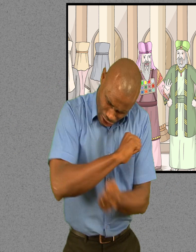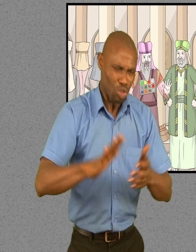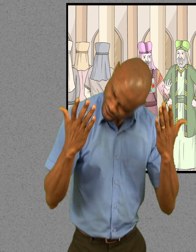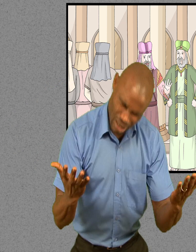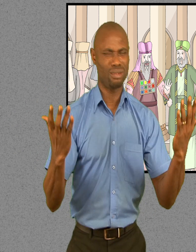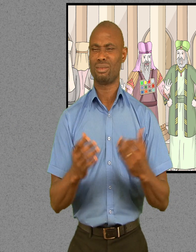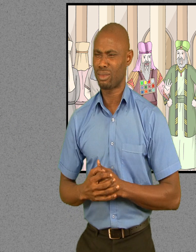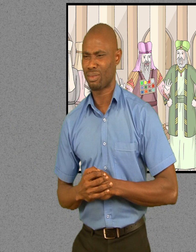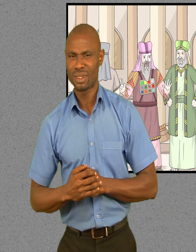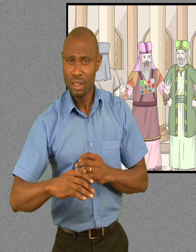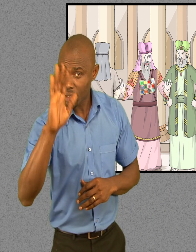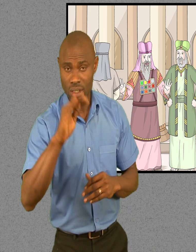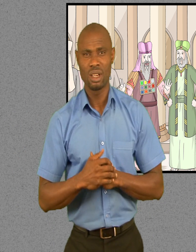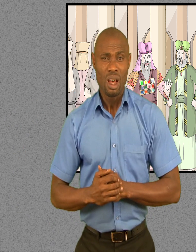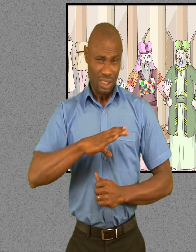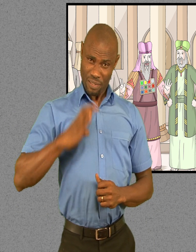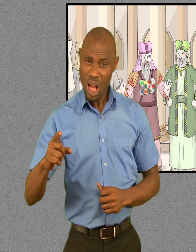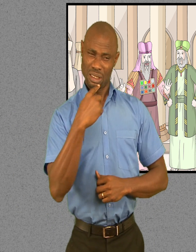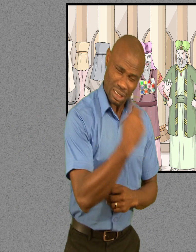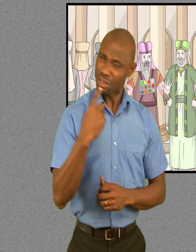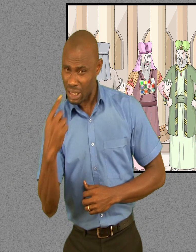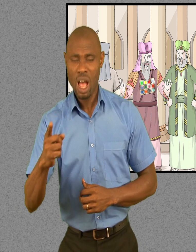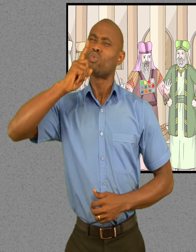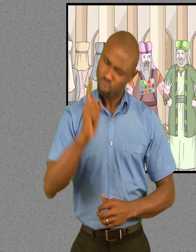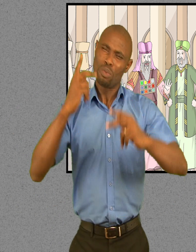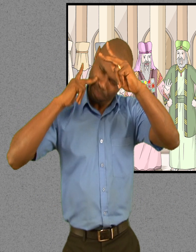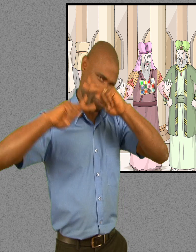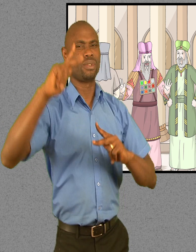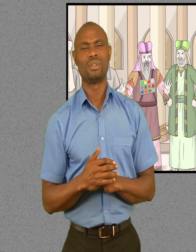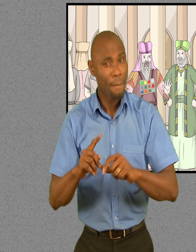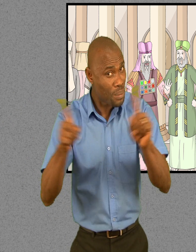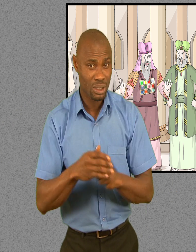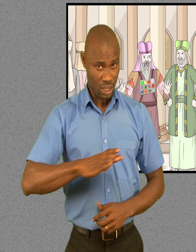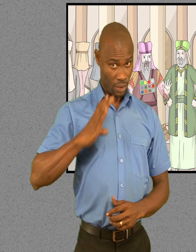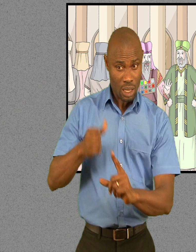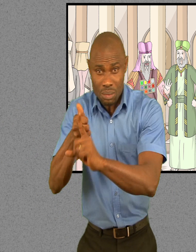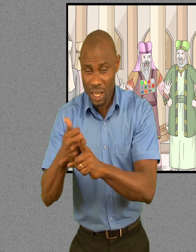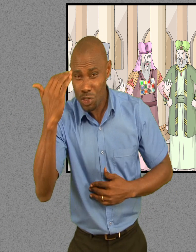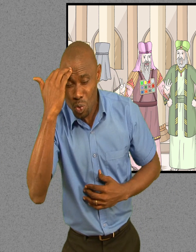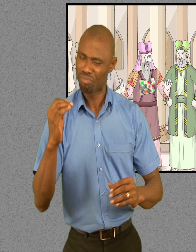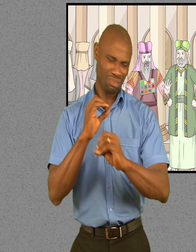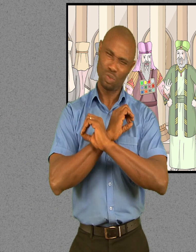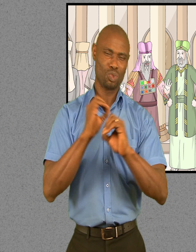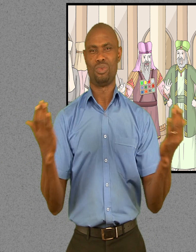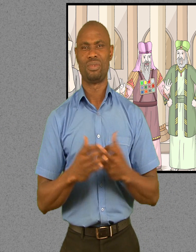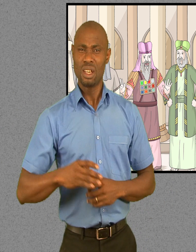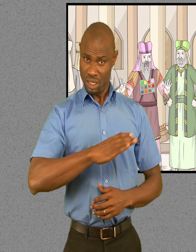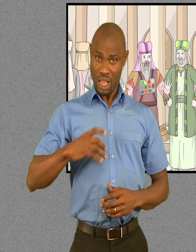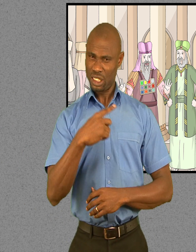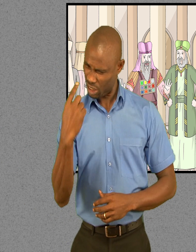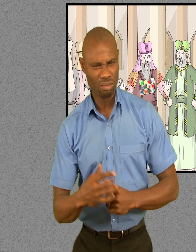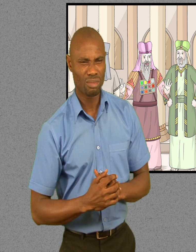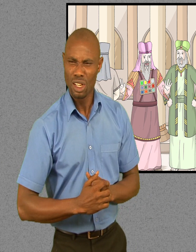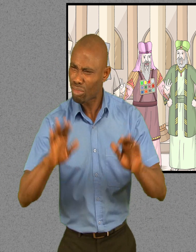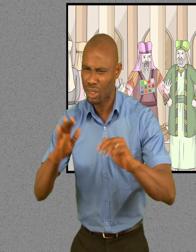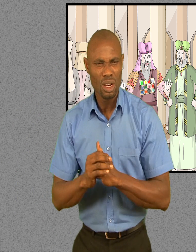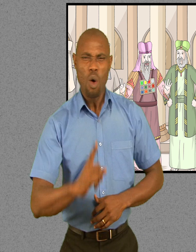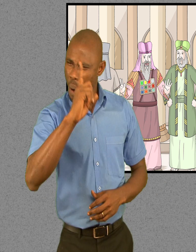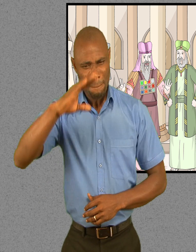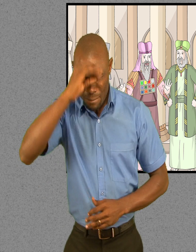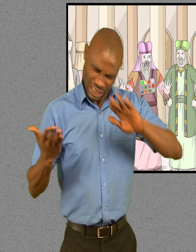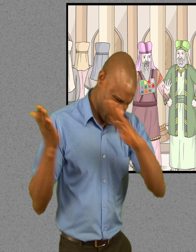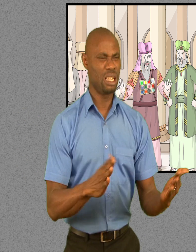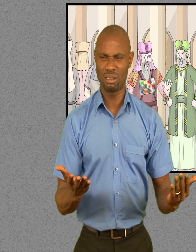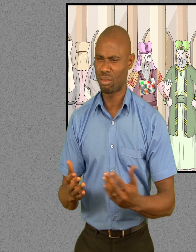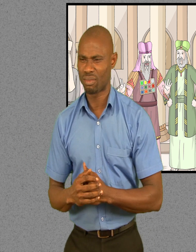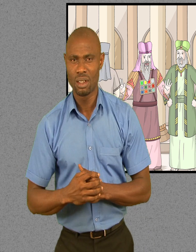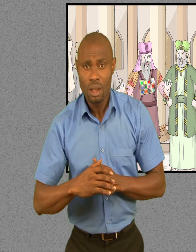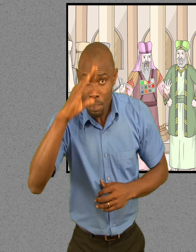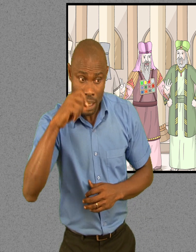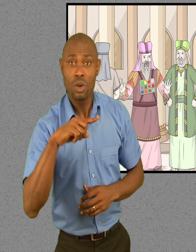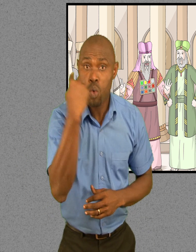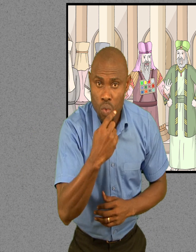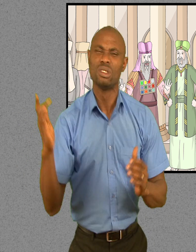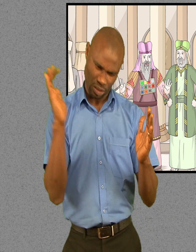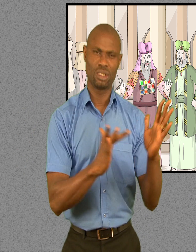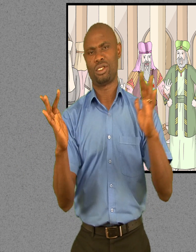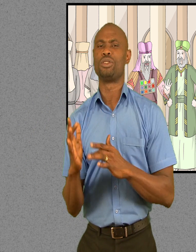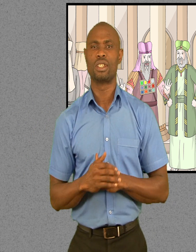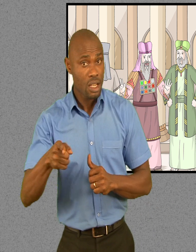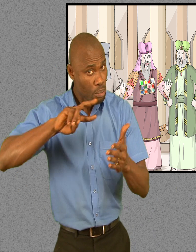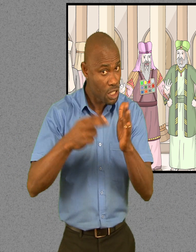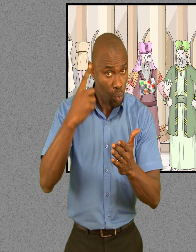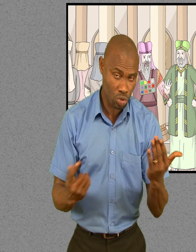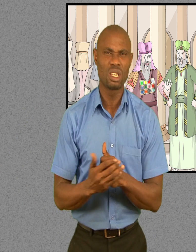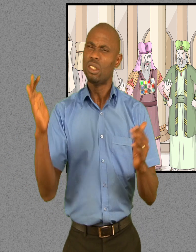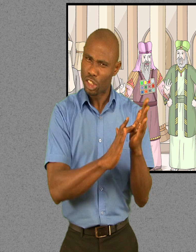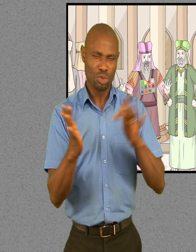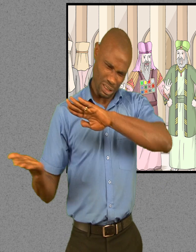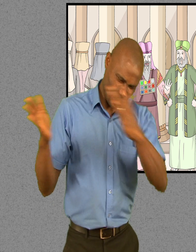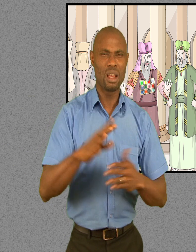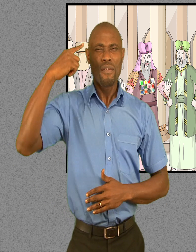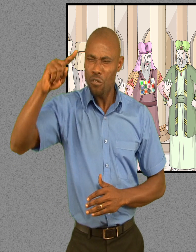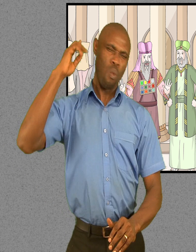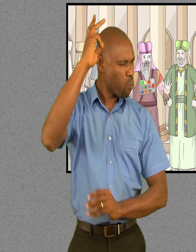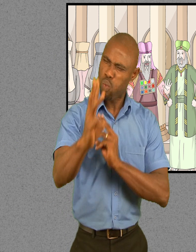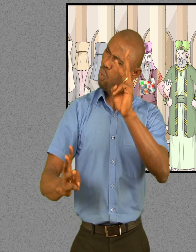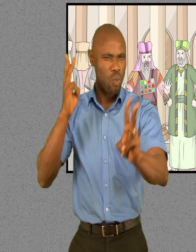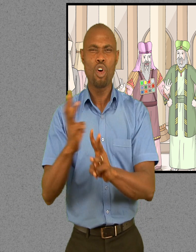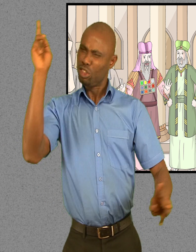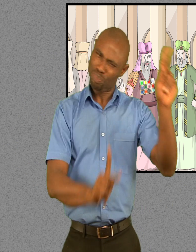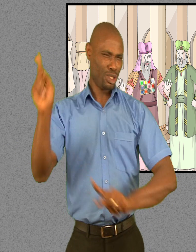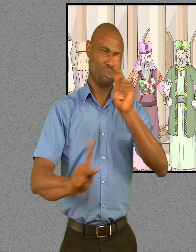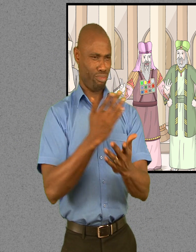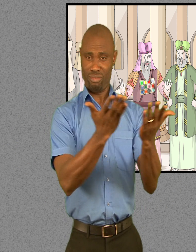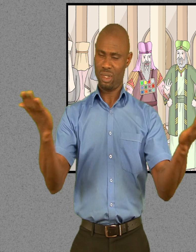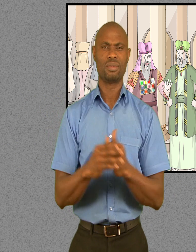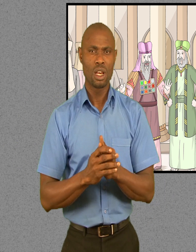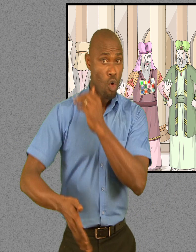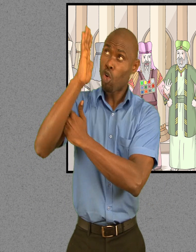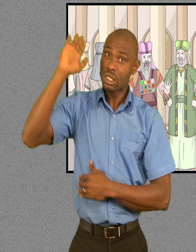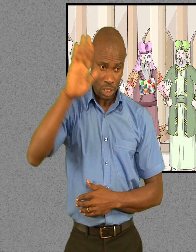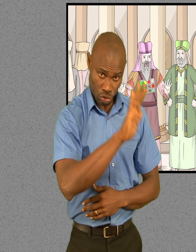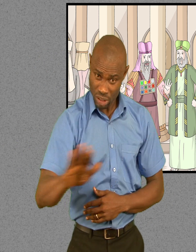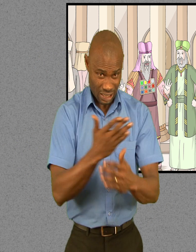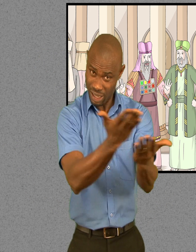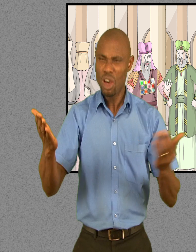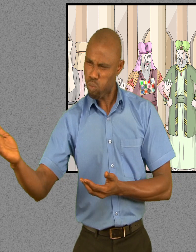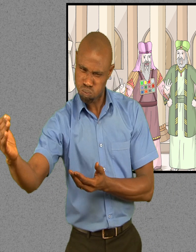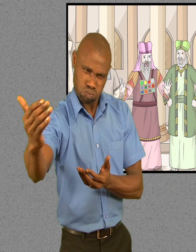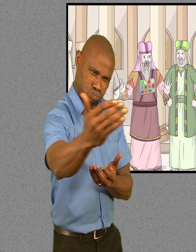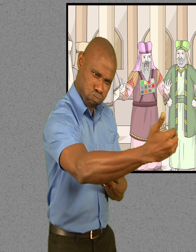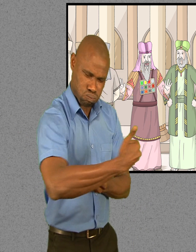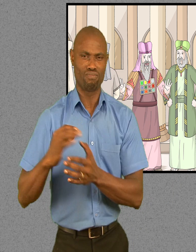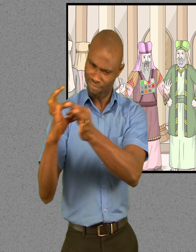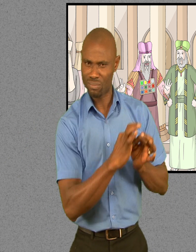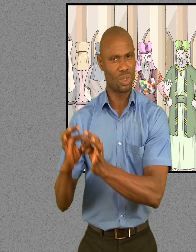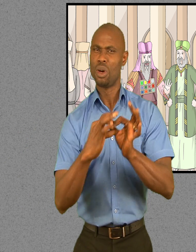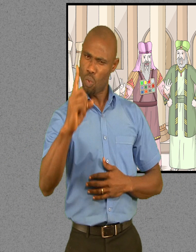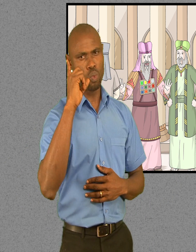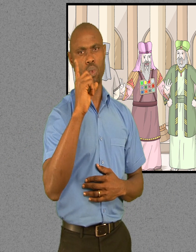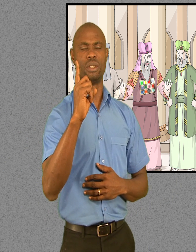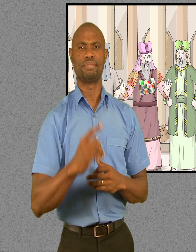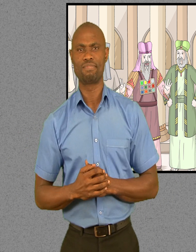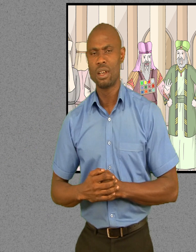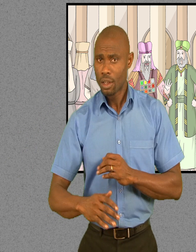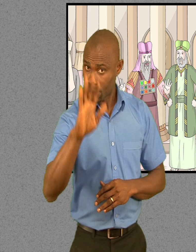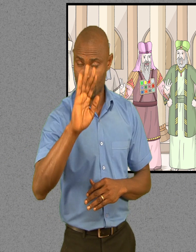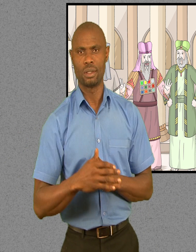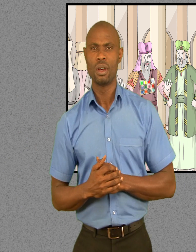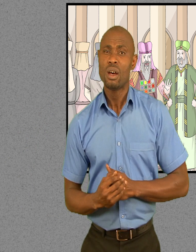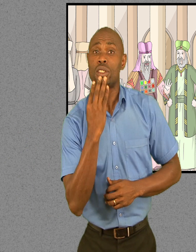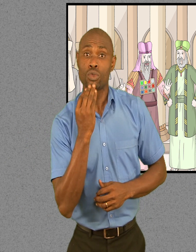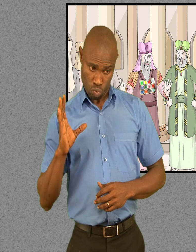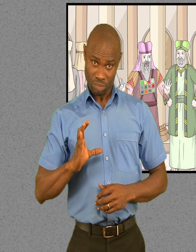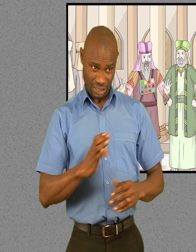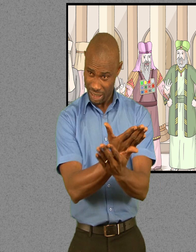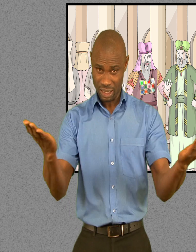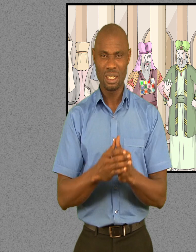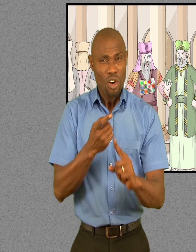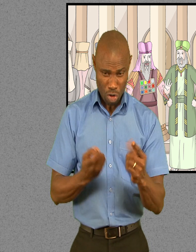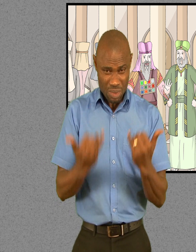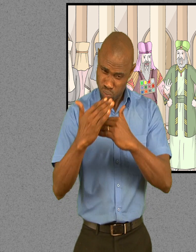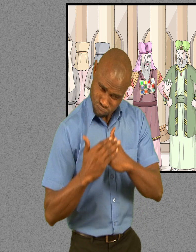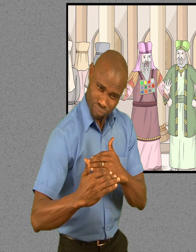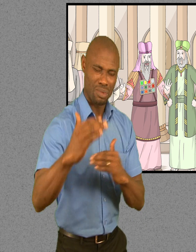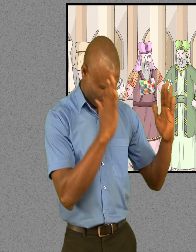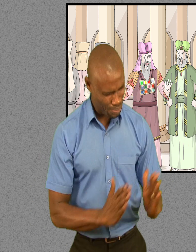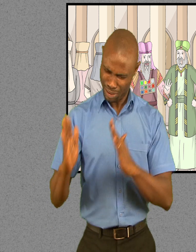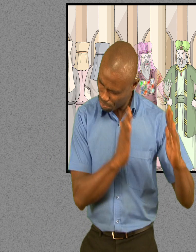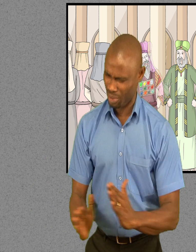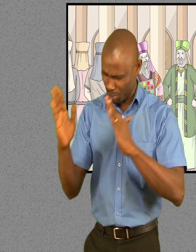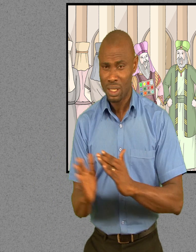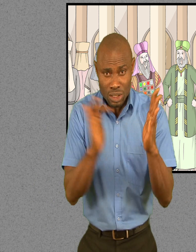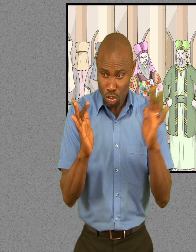Instead, as high priest that year, he was prophesying that Jesus would die for the nation, and not only for the nation, but also for the scattered children of God, to gather them together into one.